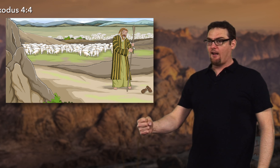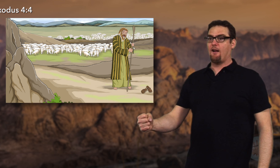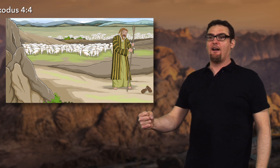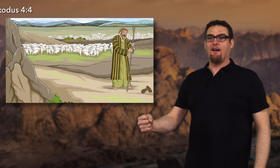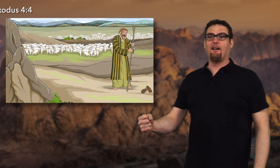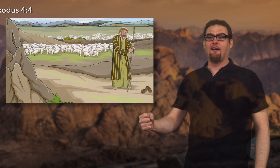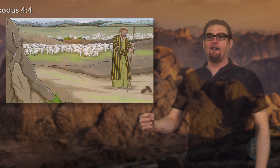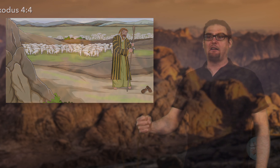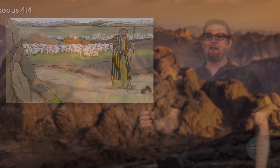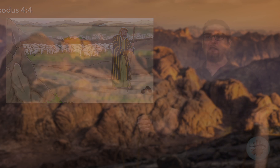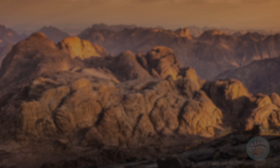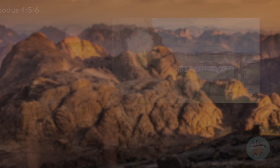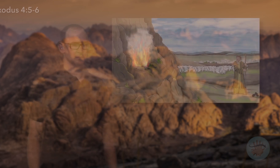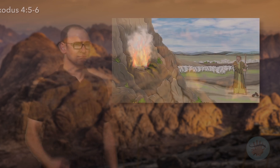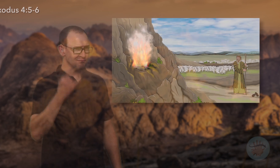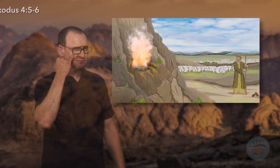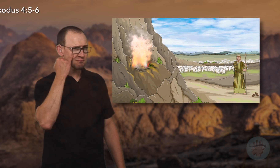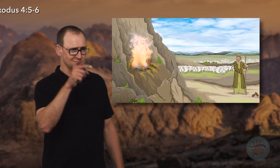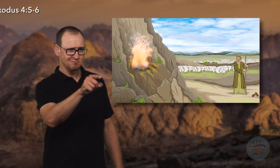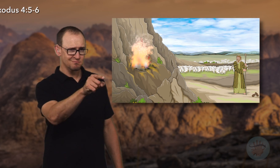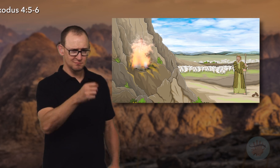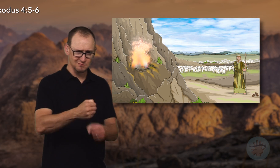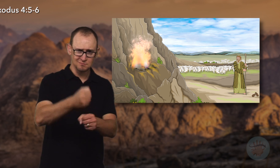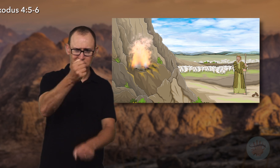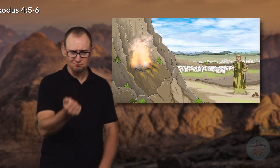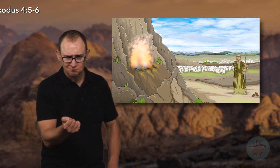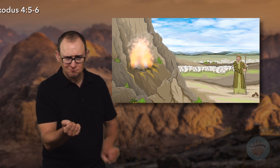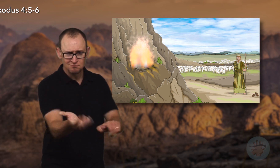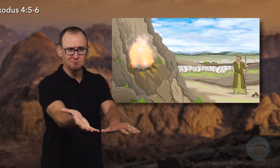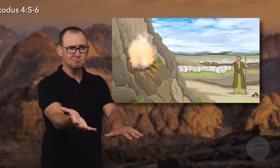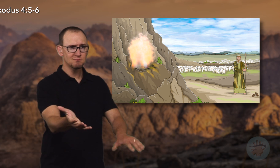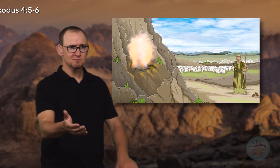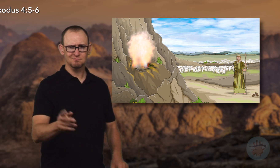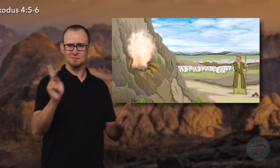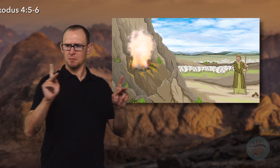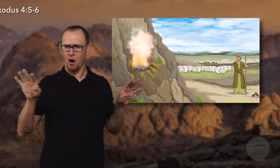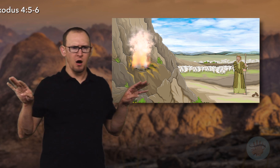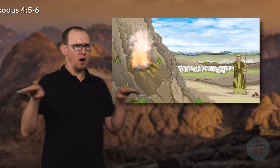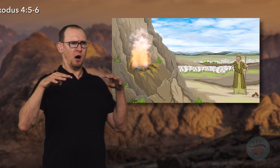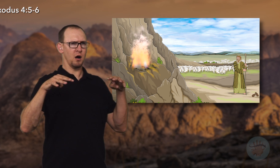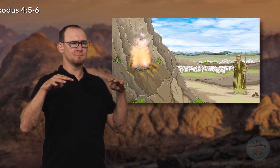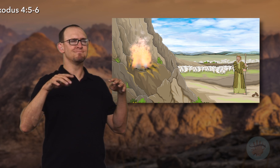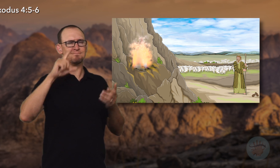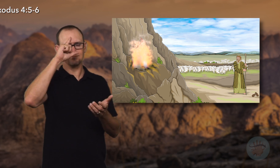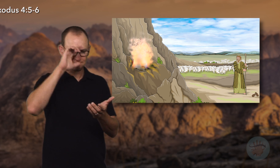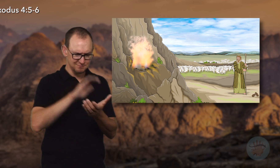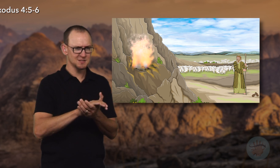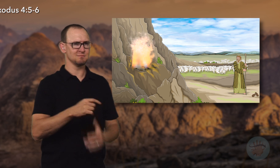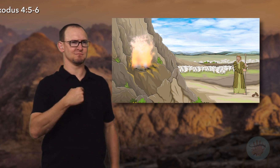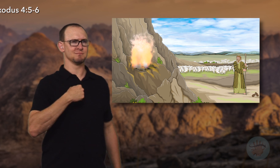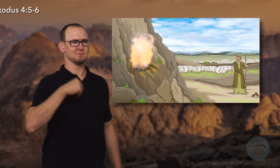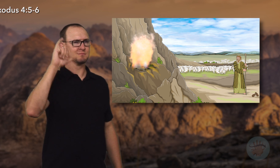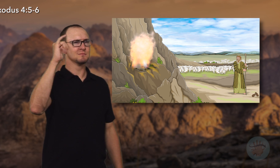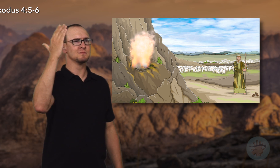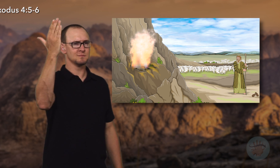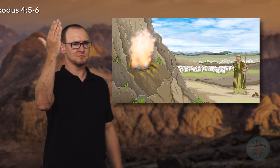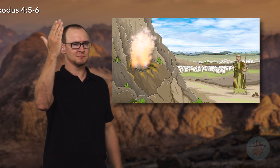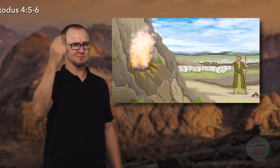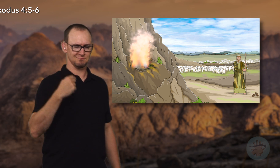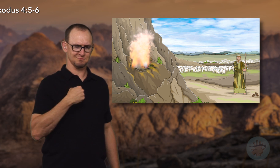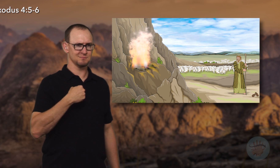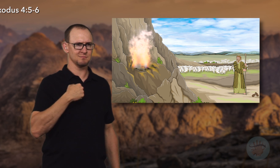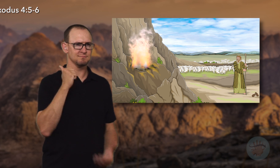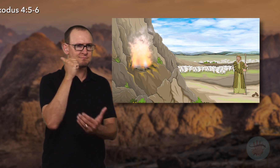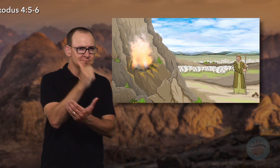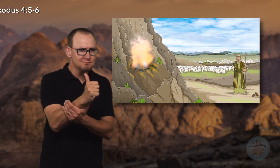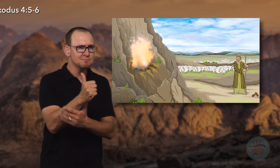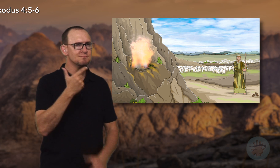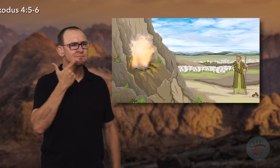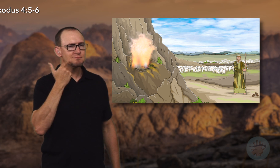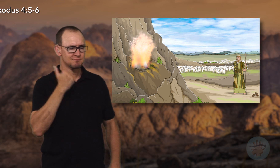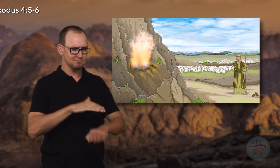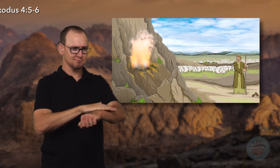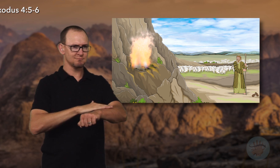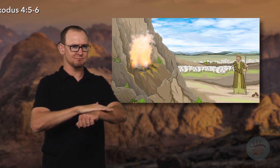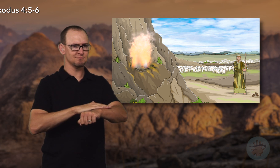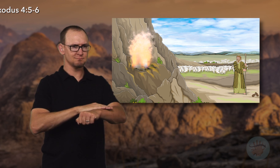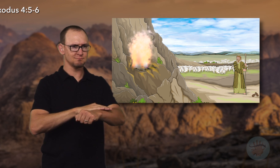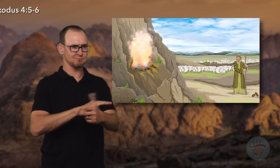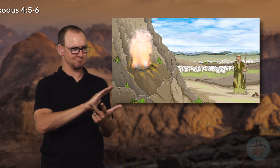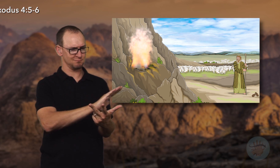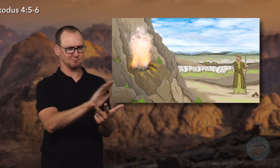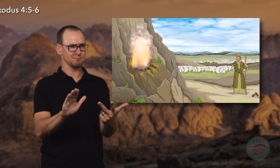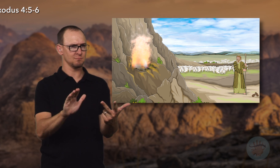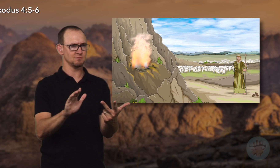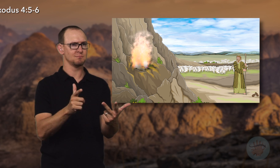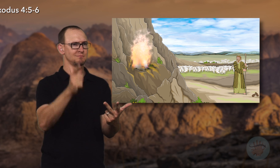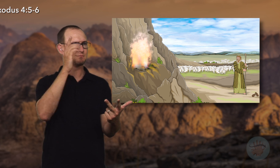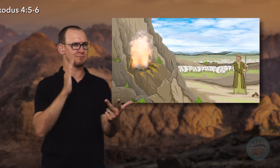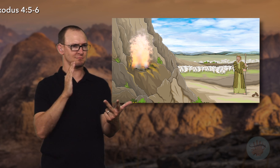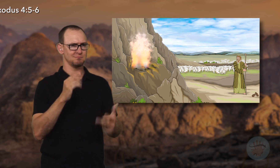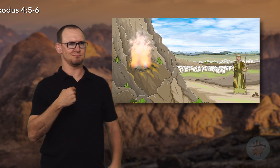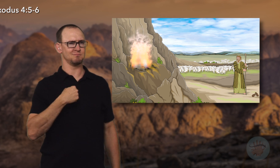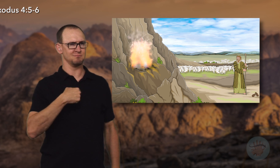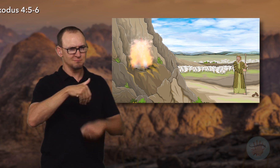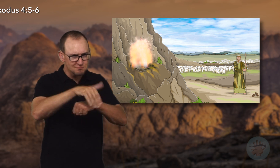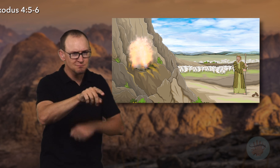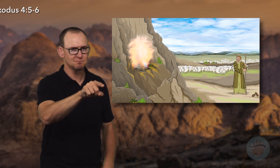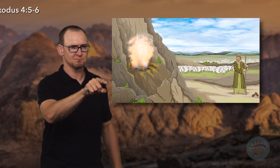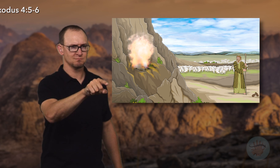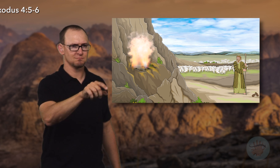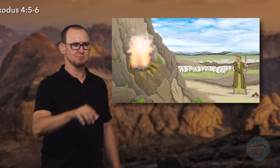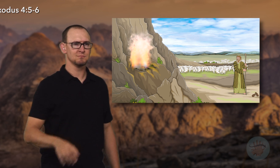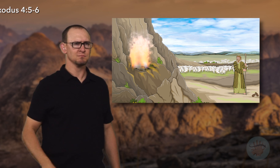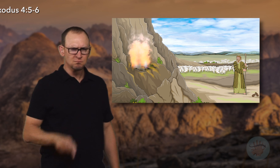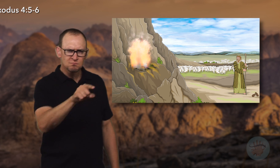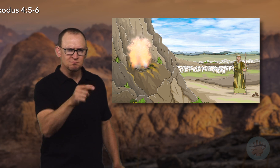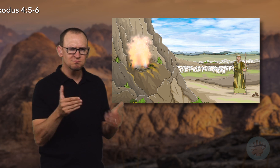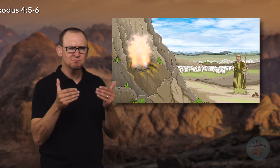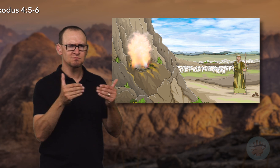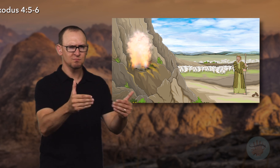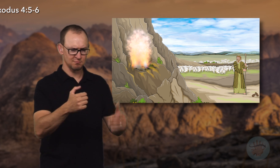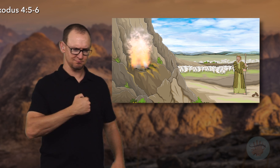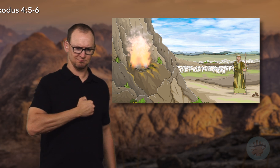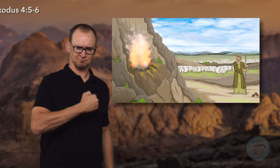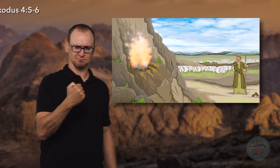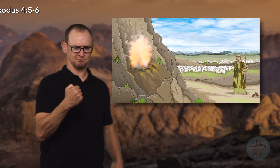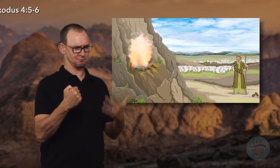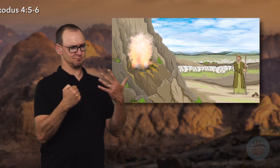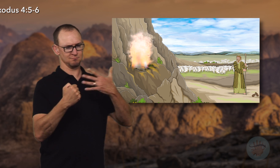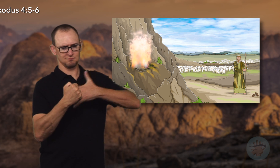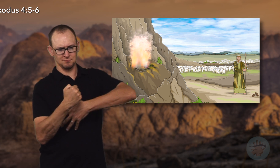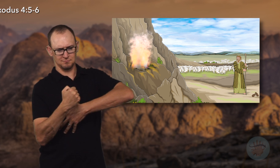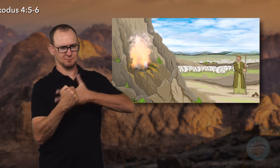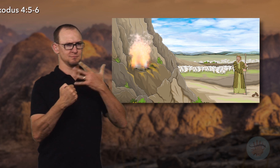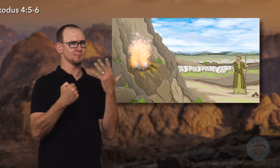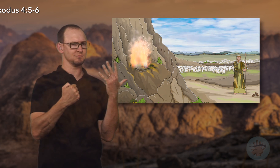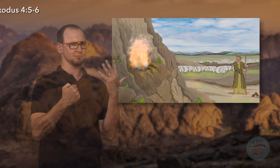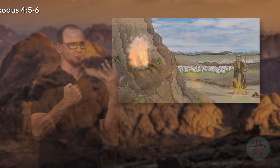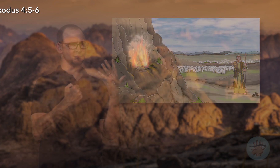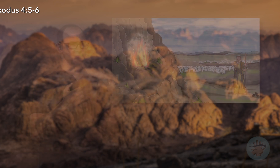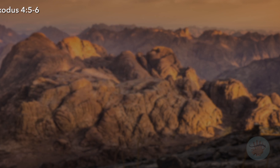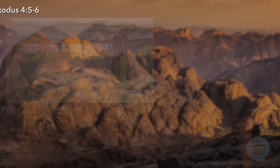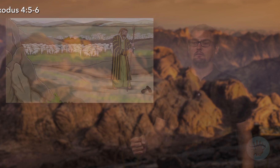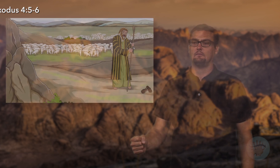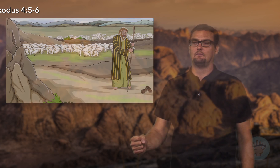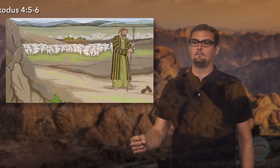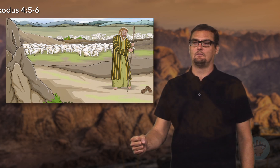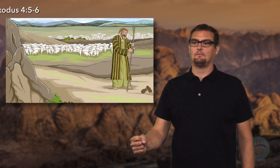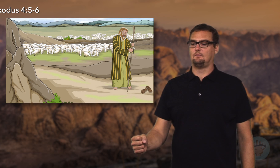“This is so that they may believe that the LORD, the God of their fathers—the God of Abraham, the God of Isaac, and the God of Jacob—has appeared to you.”